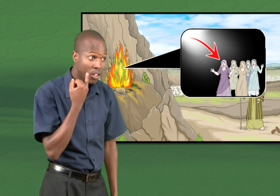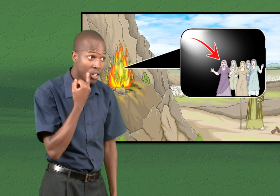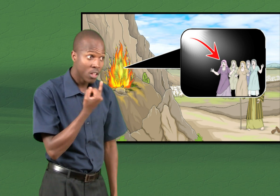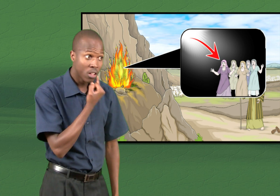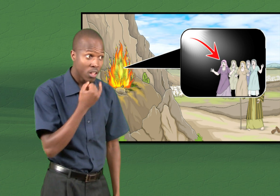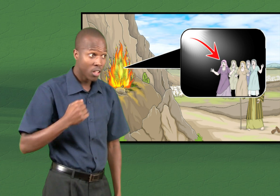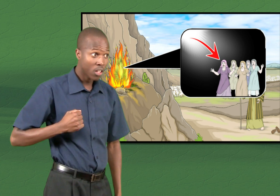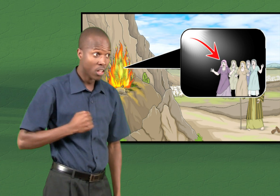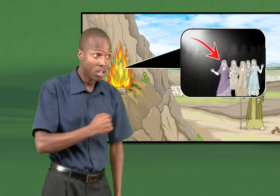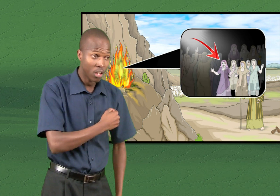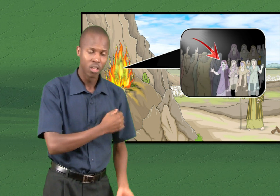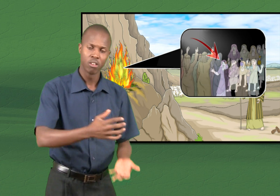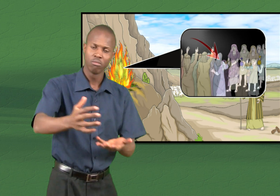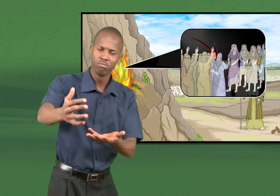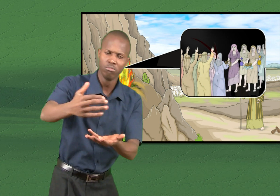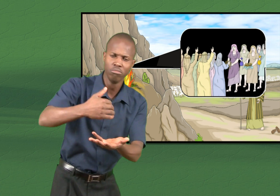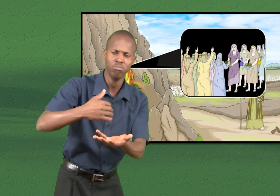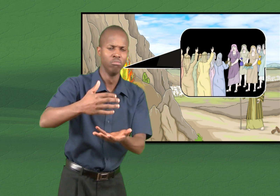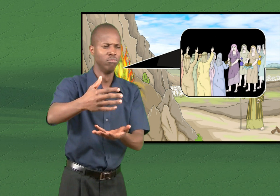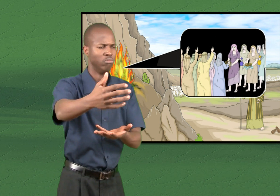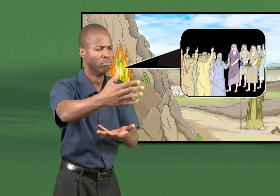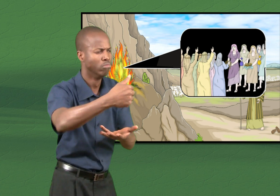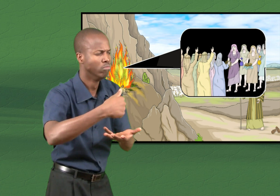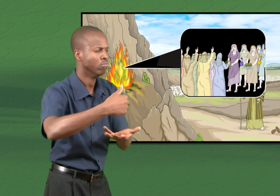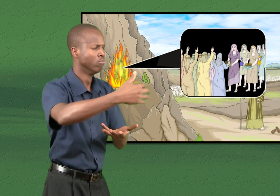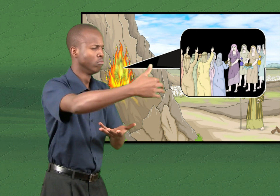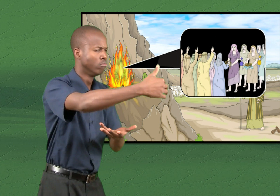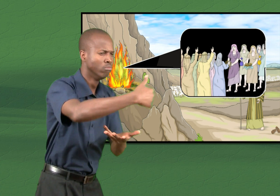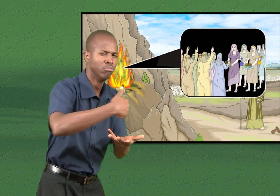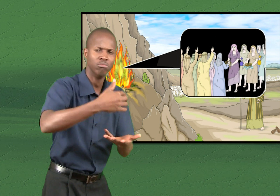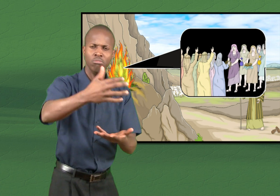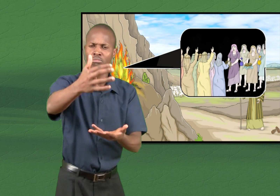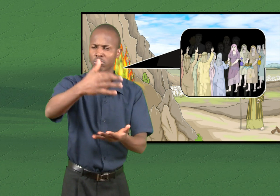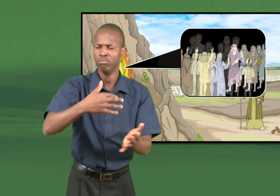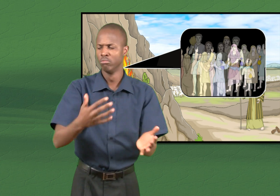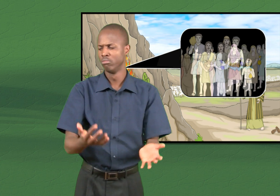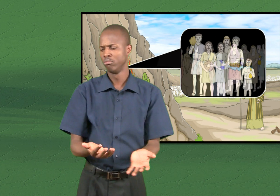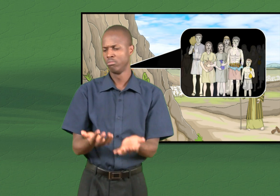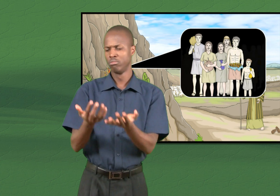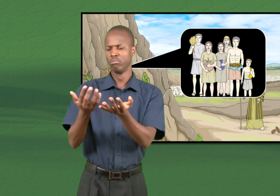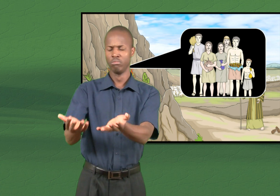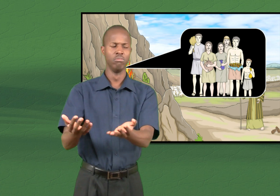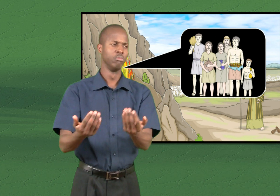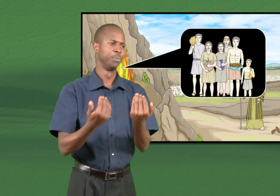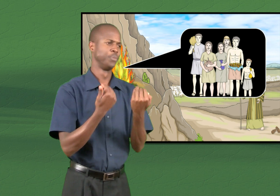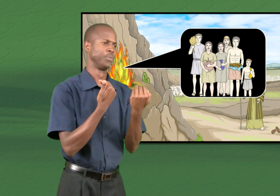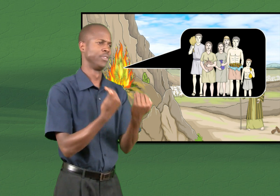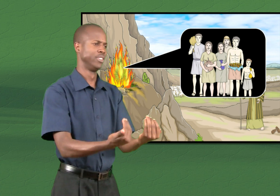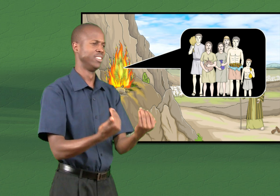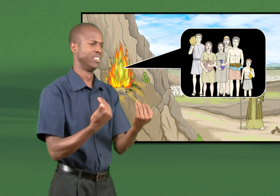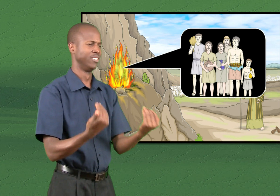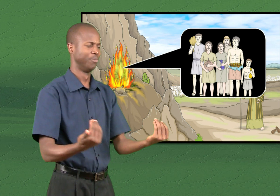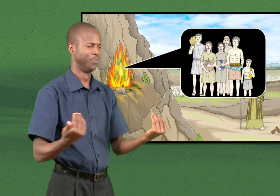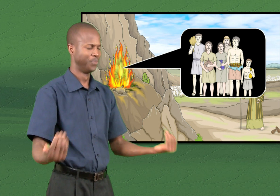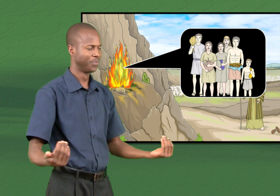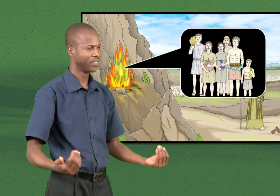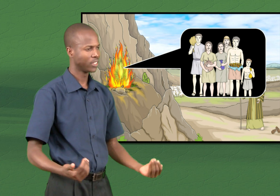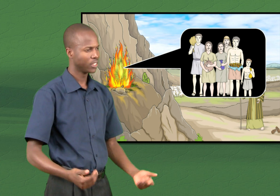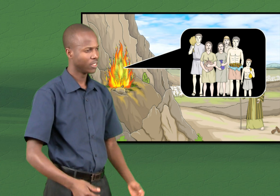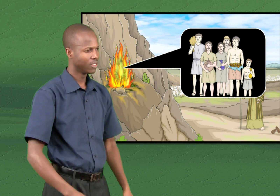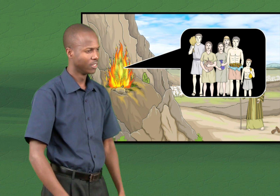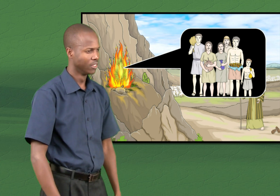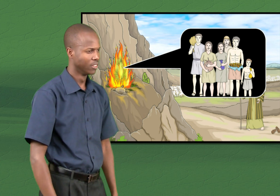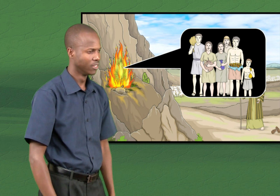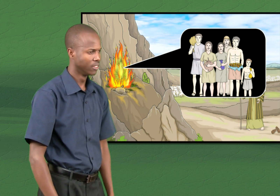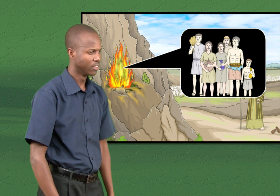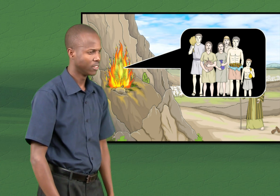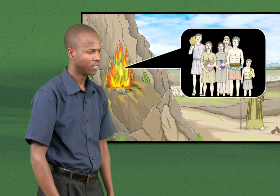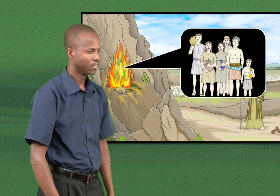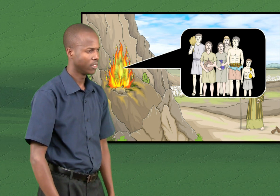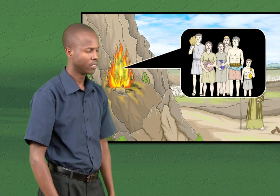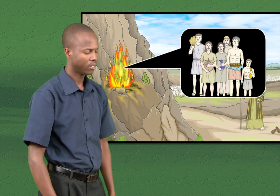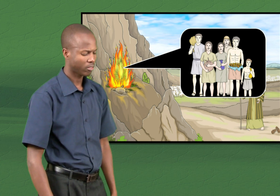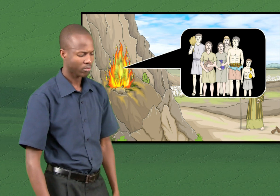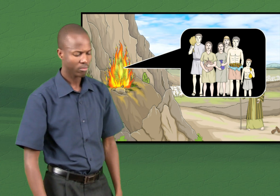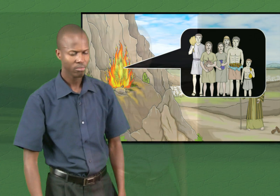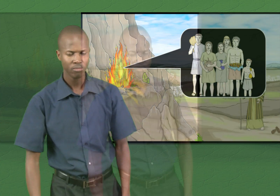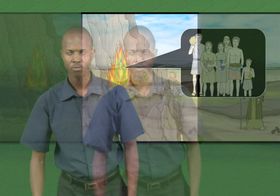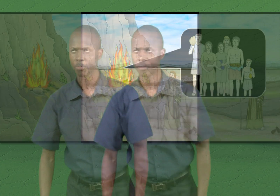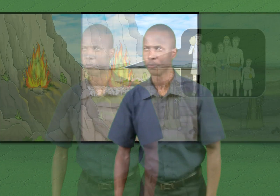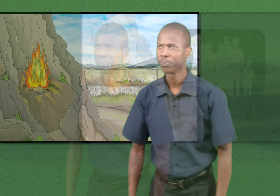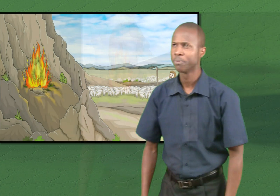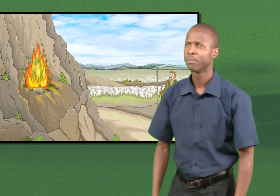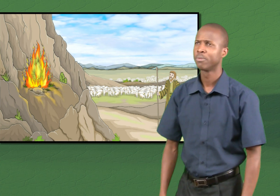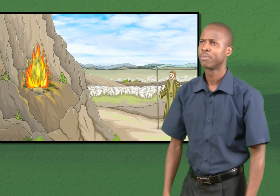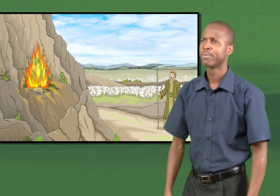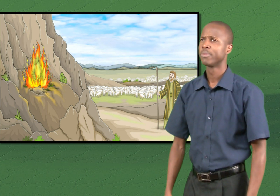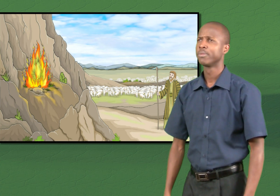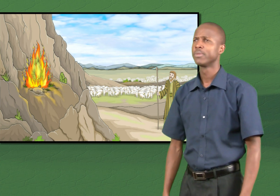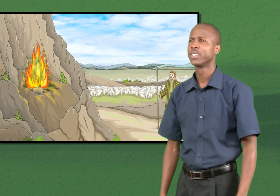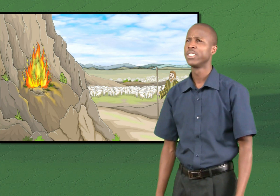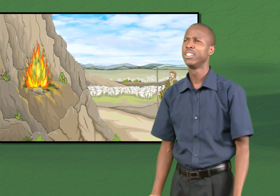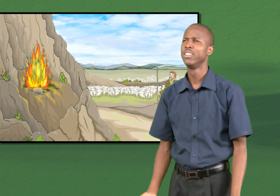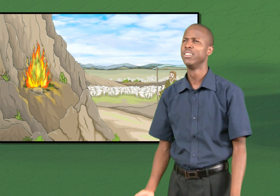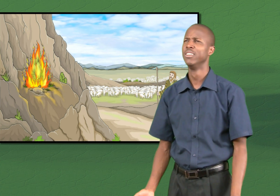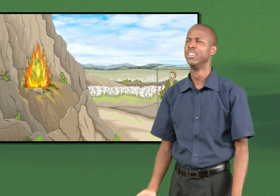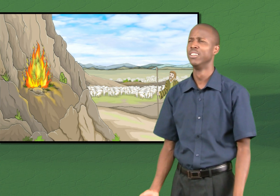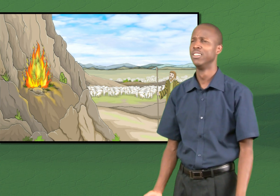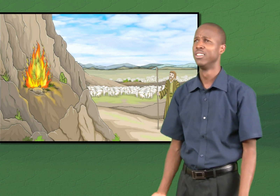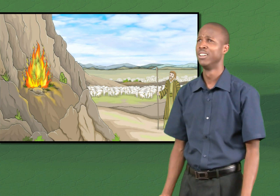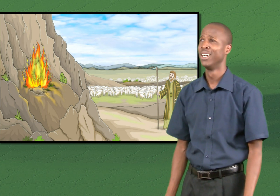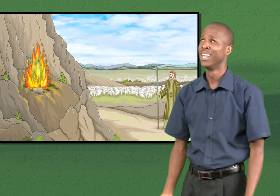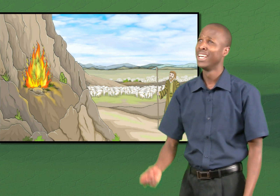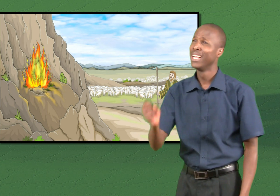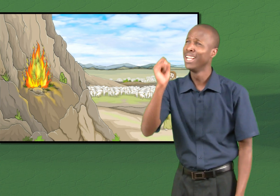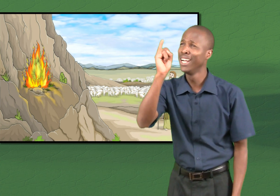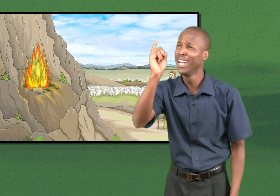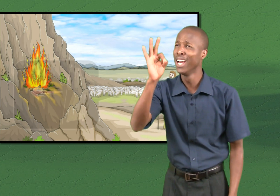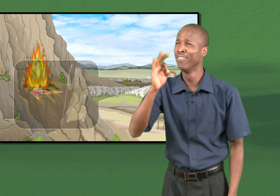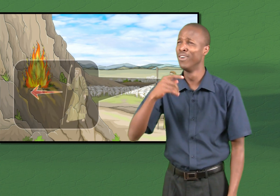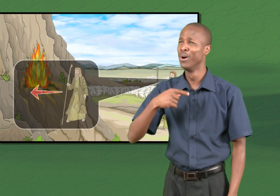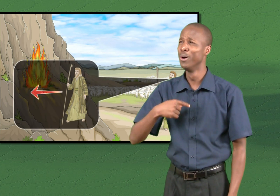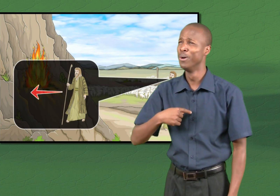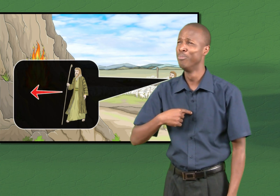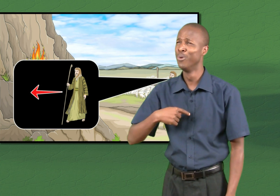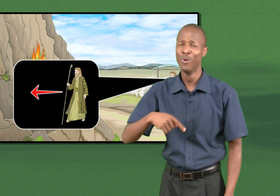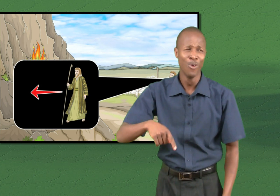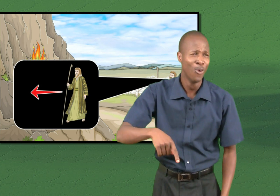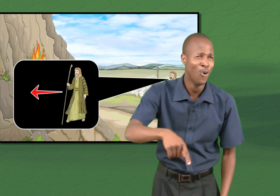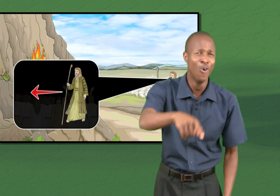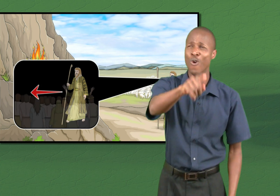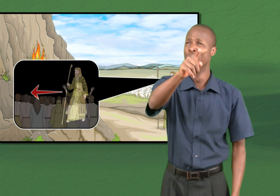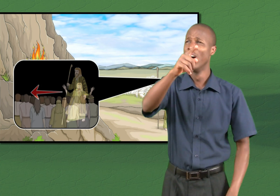So you will plunder the Egyptians.”